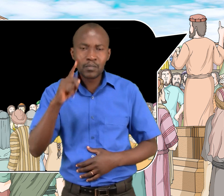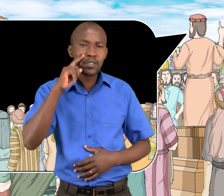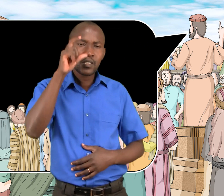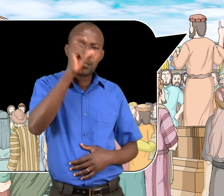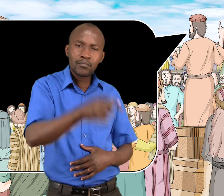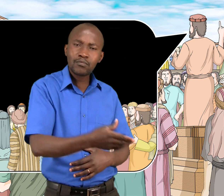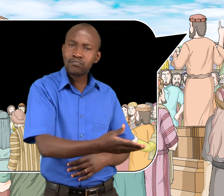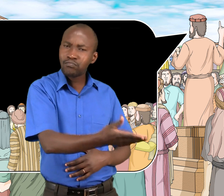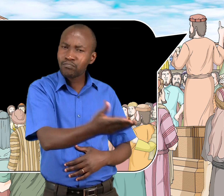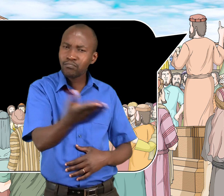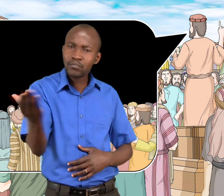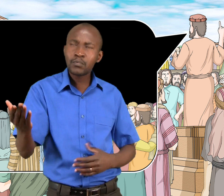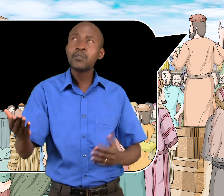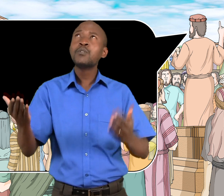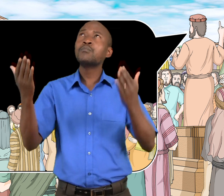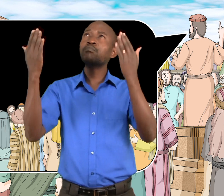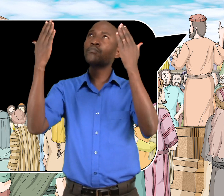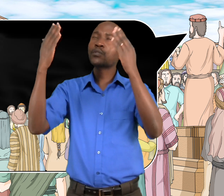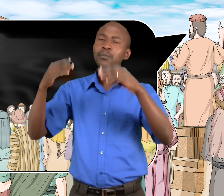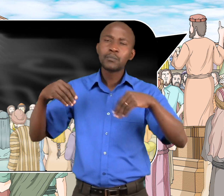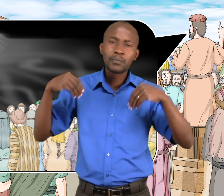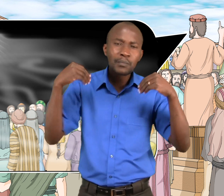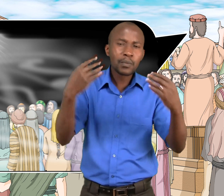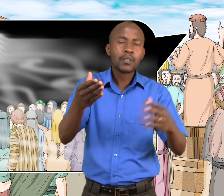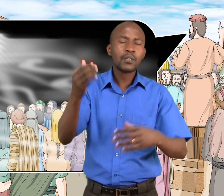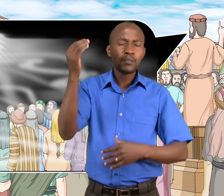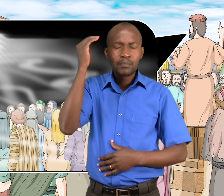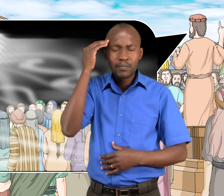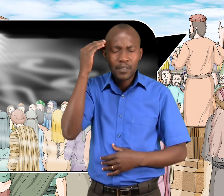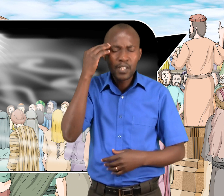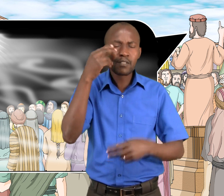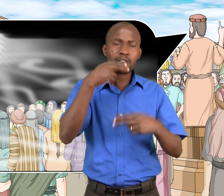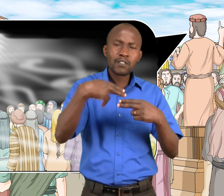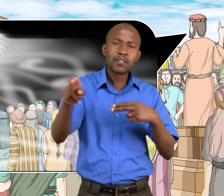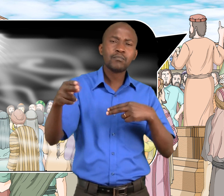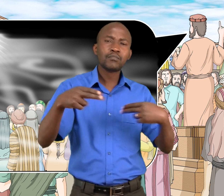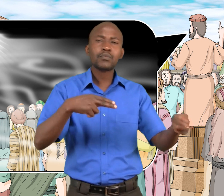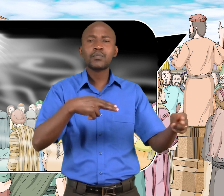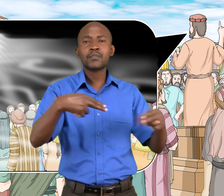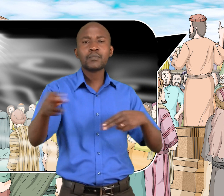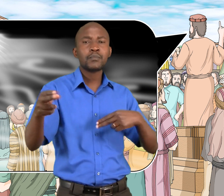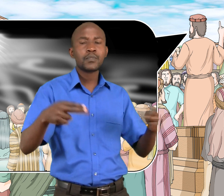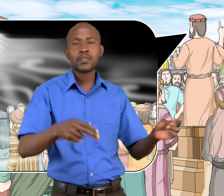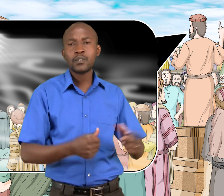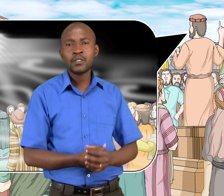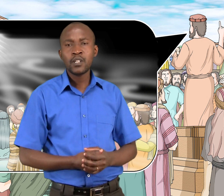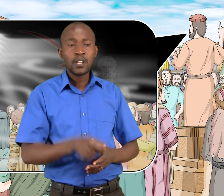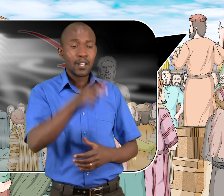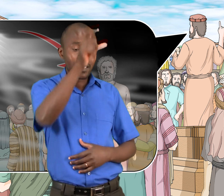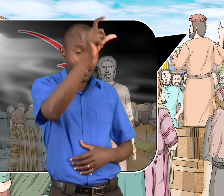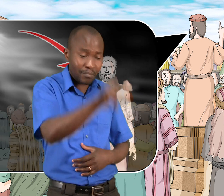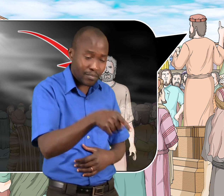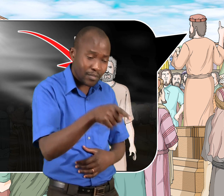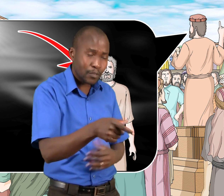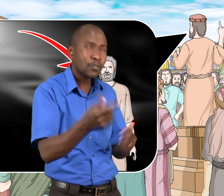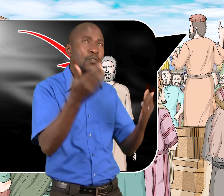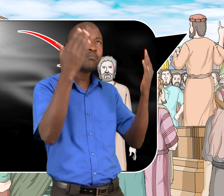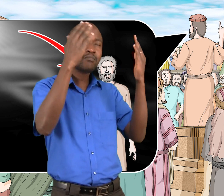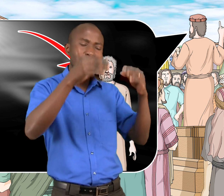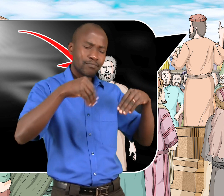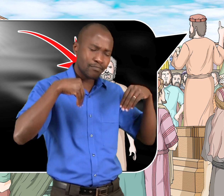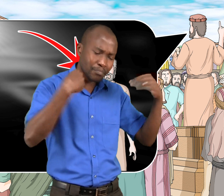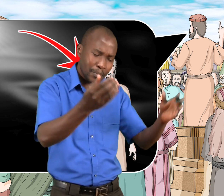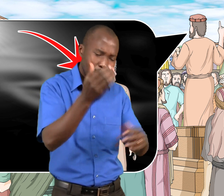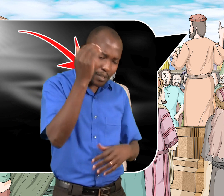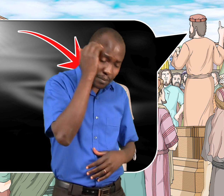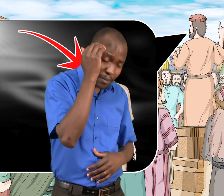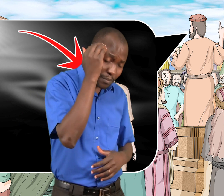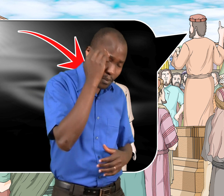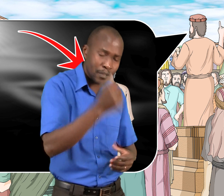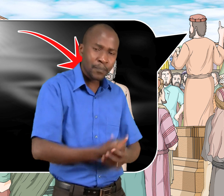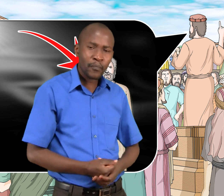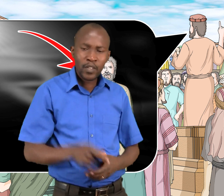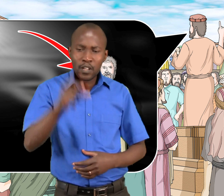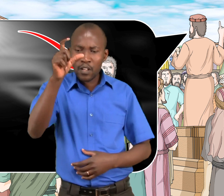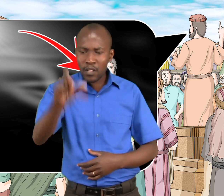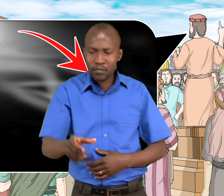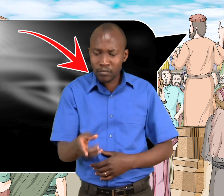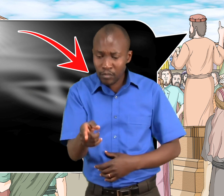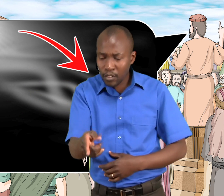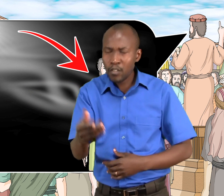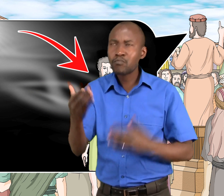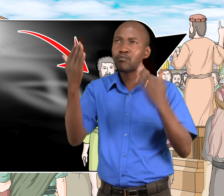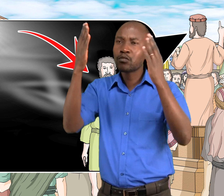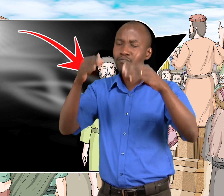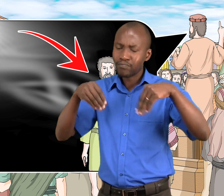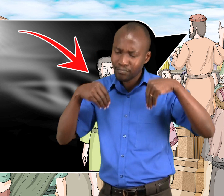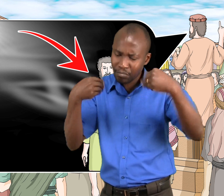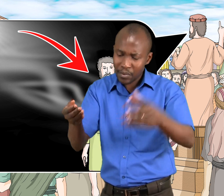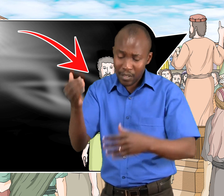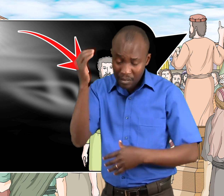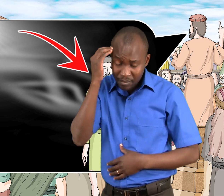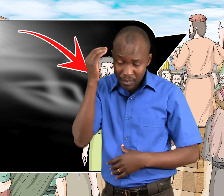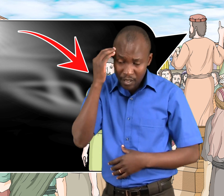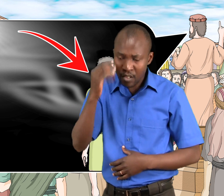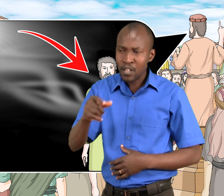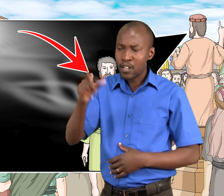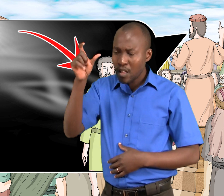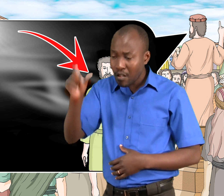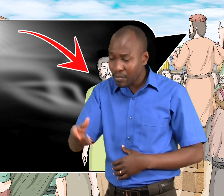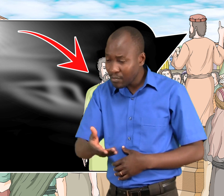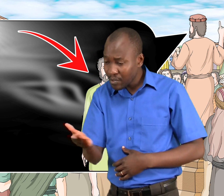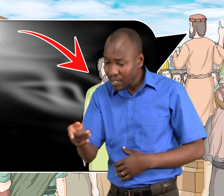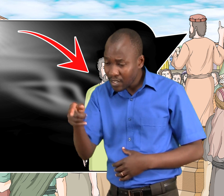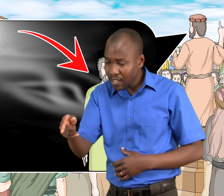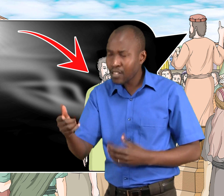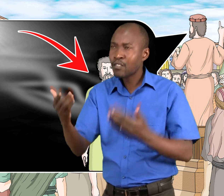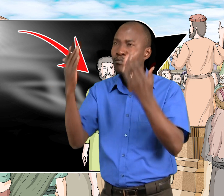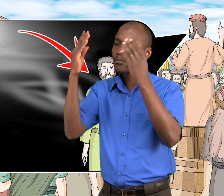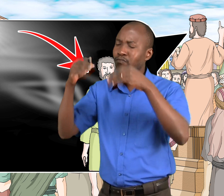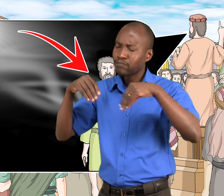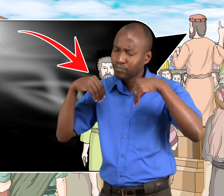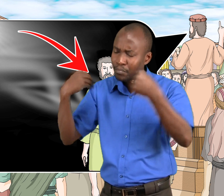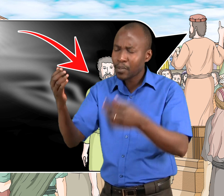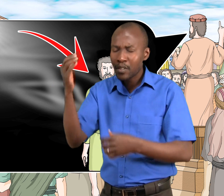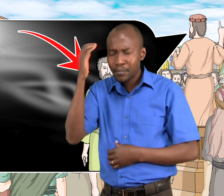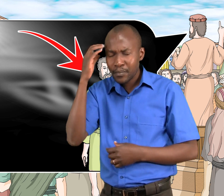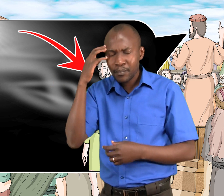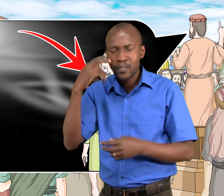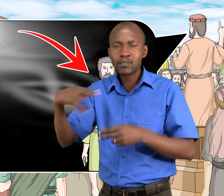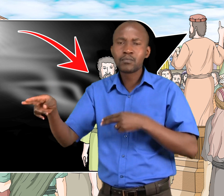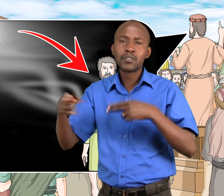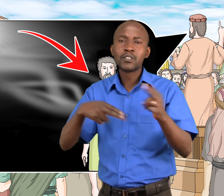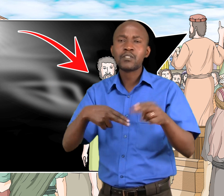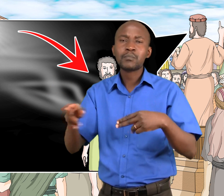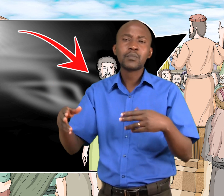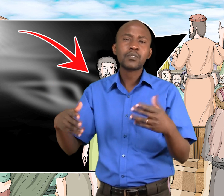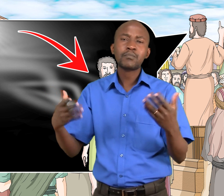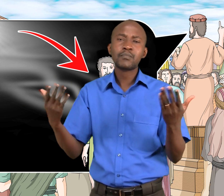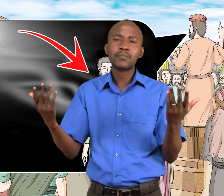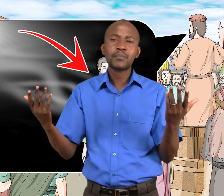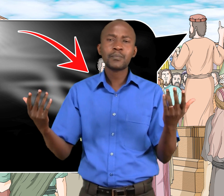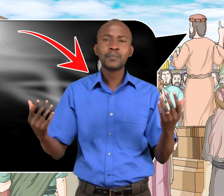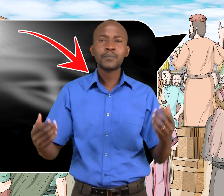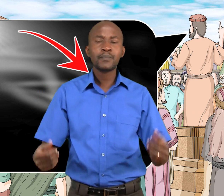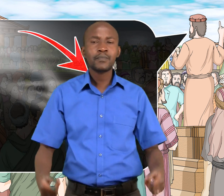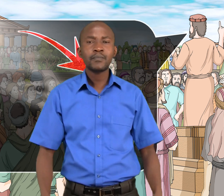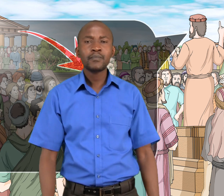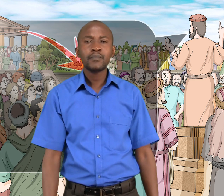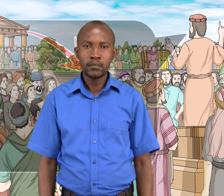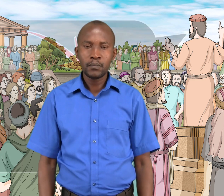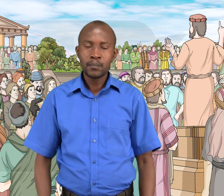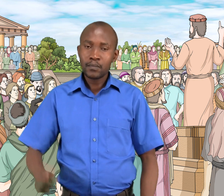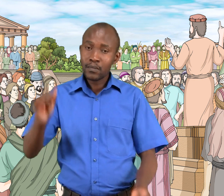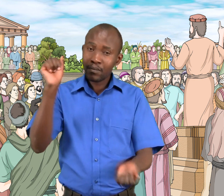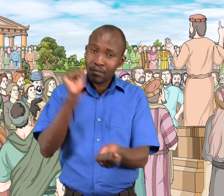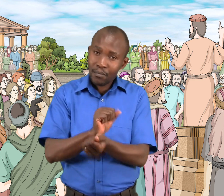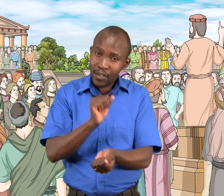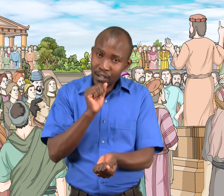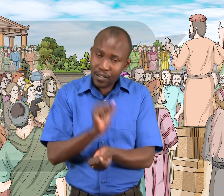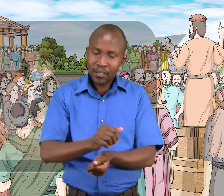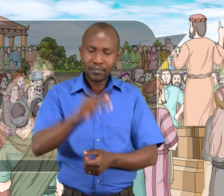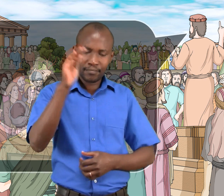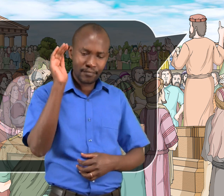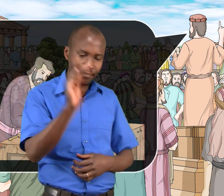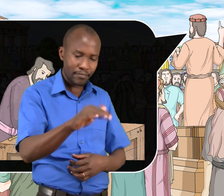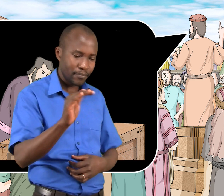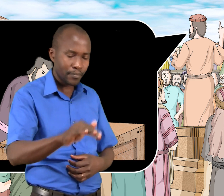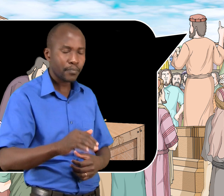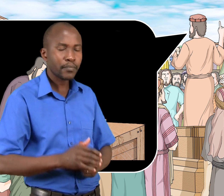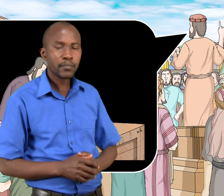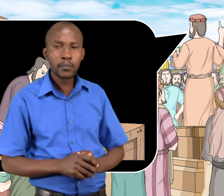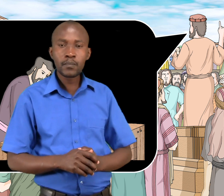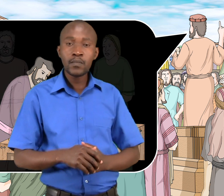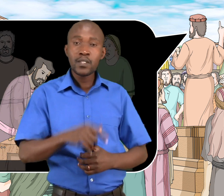But each man has his own gift from God; one has this gift, another has that.